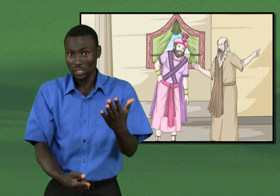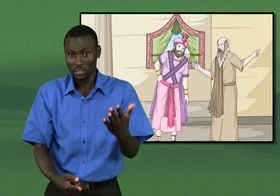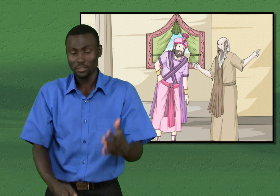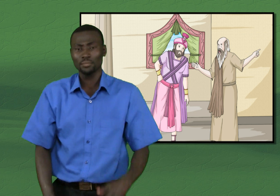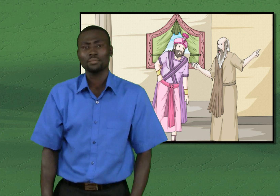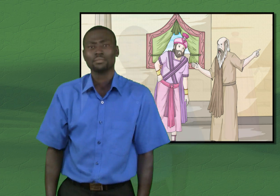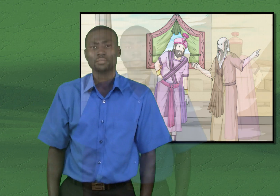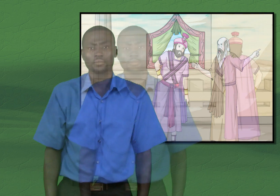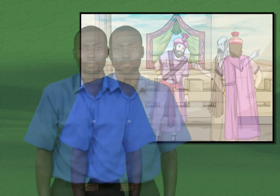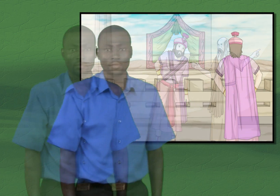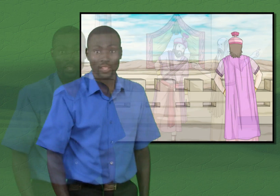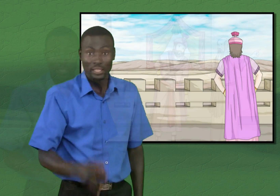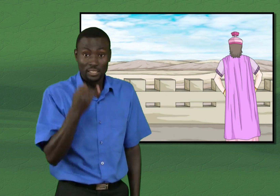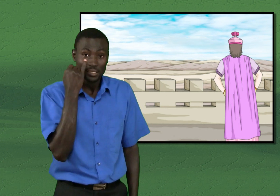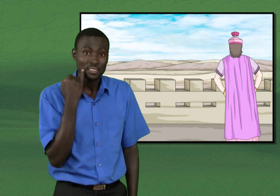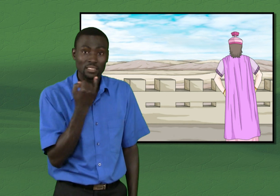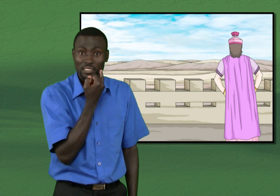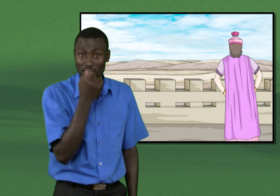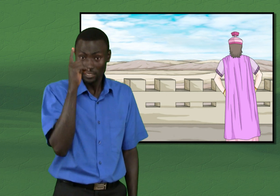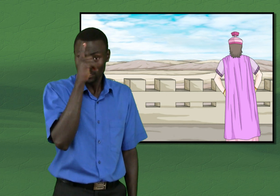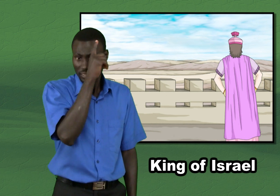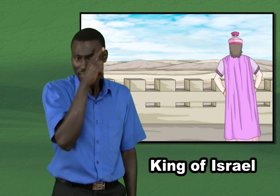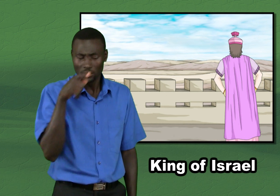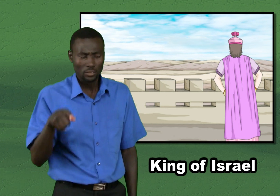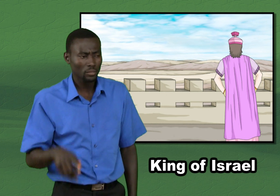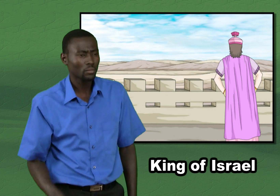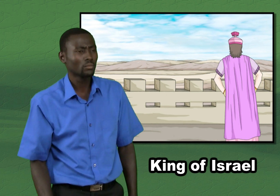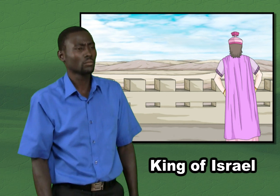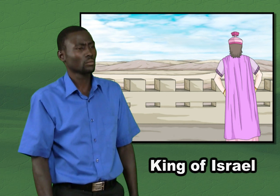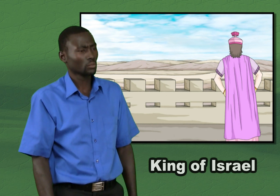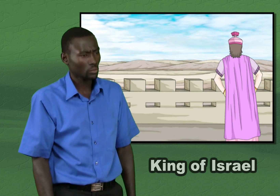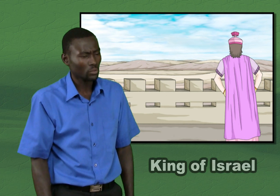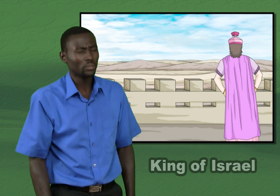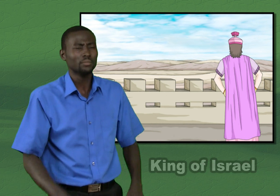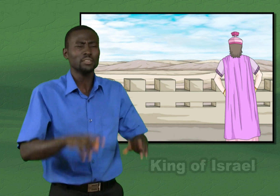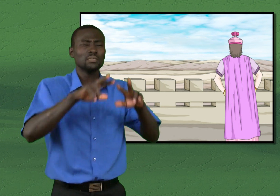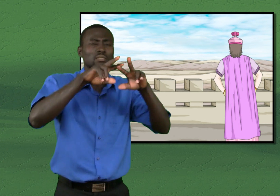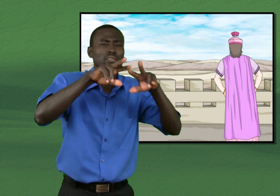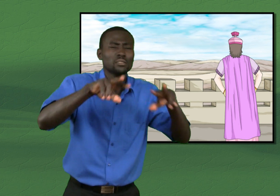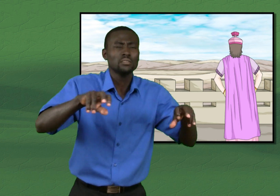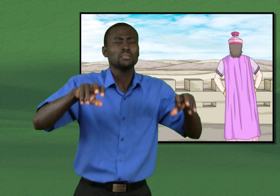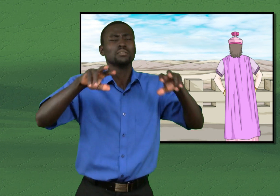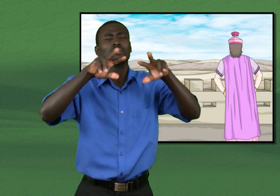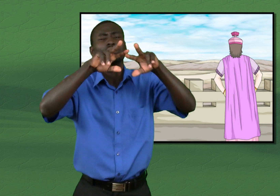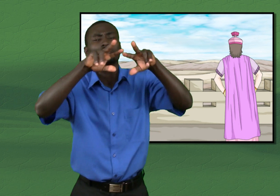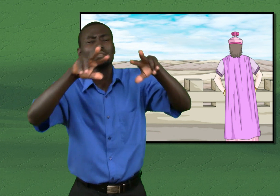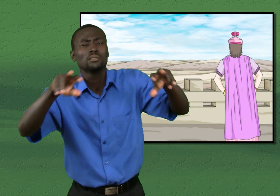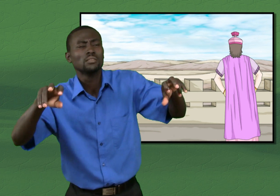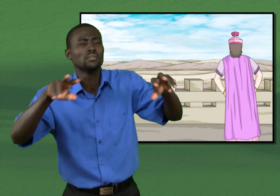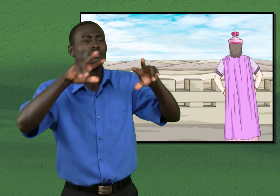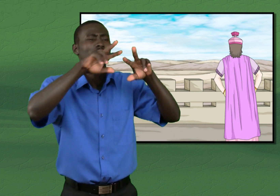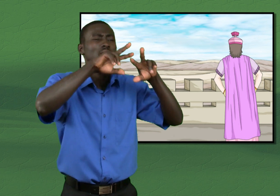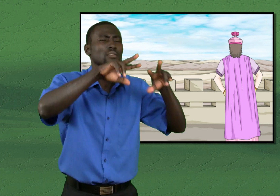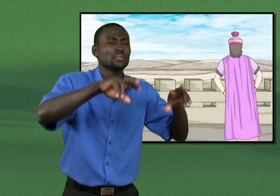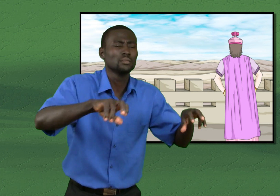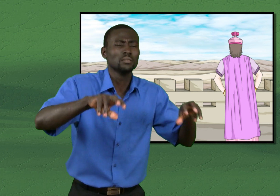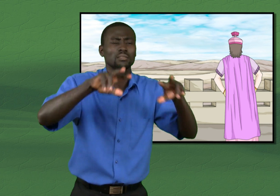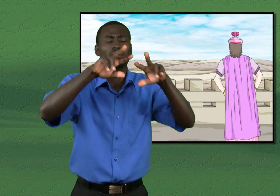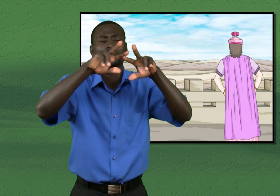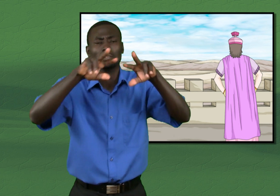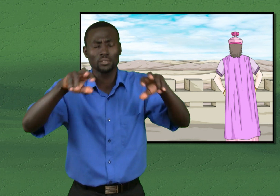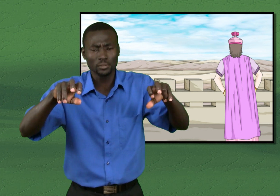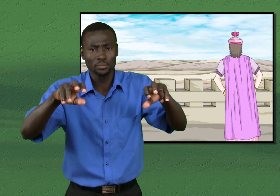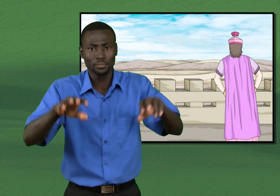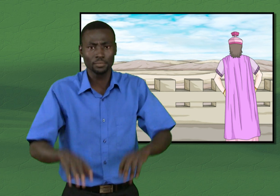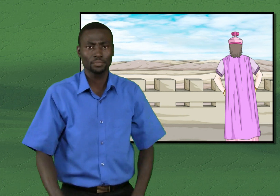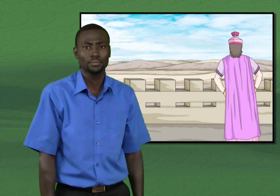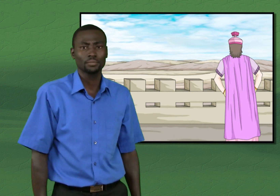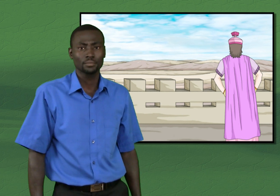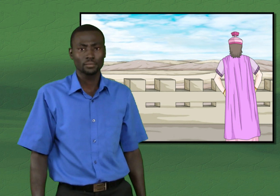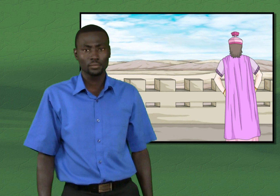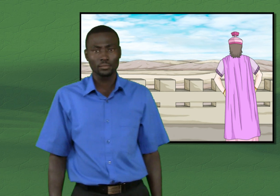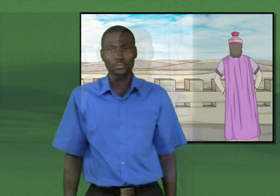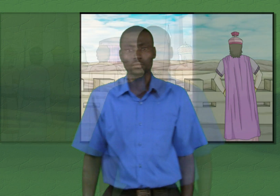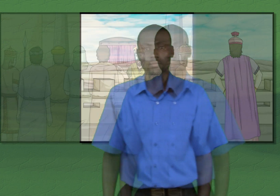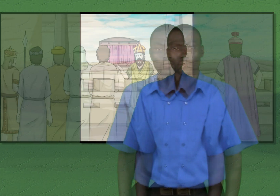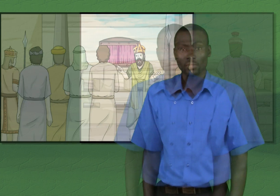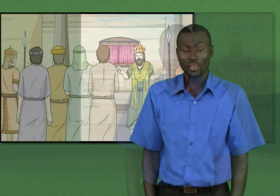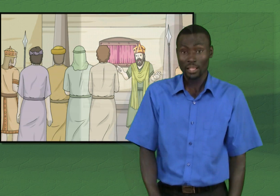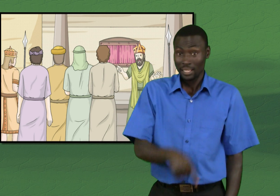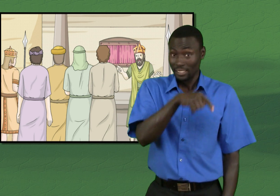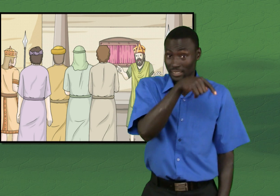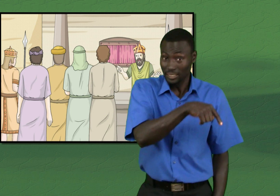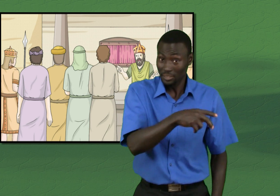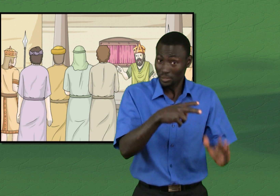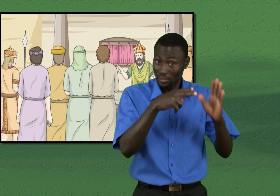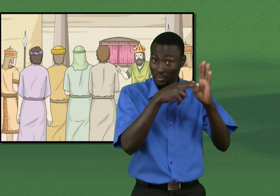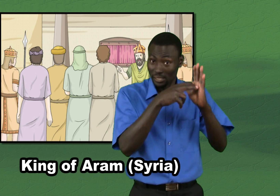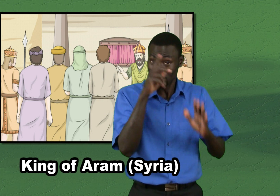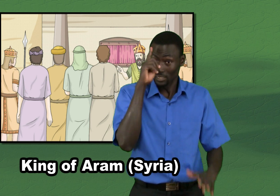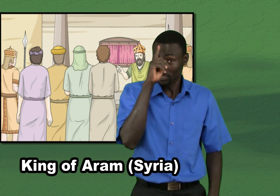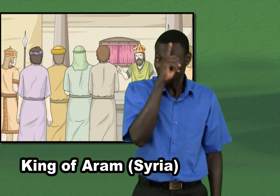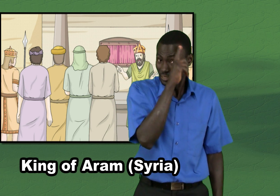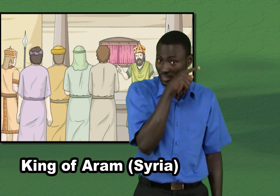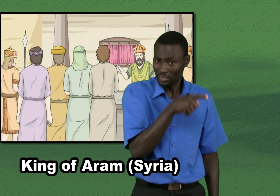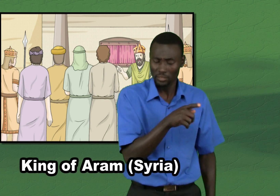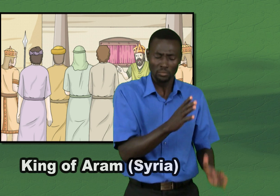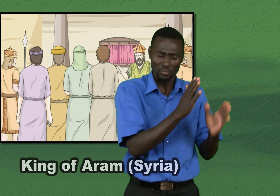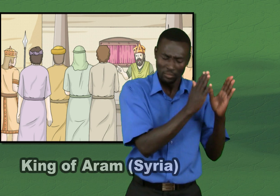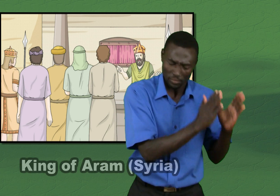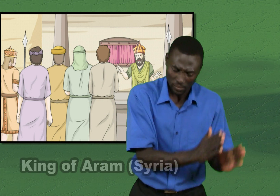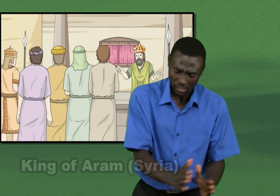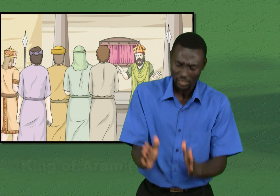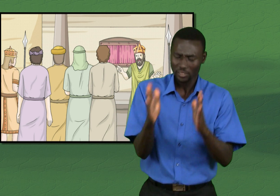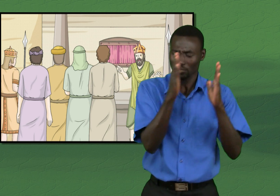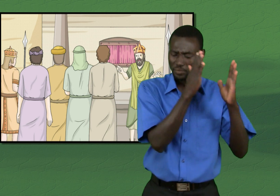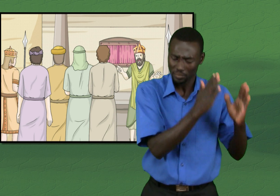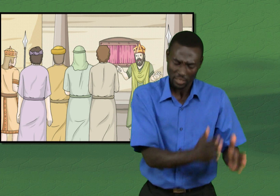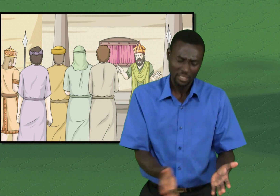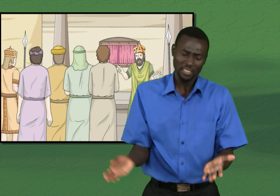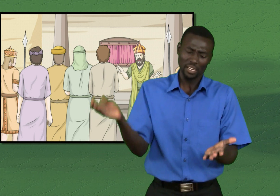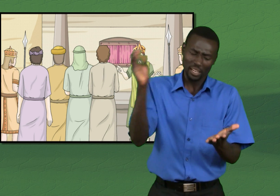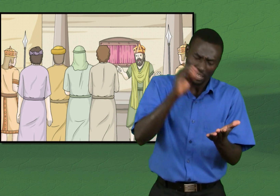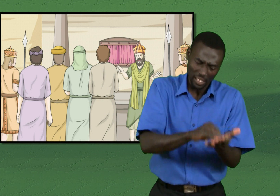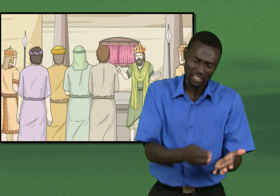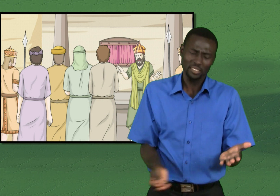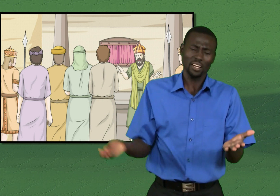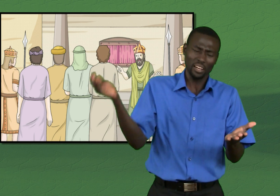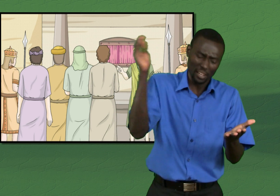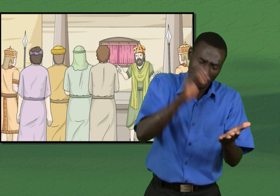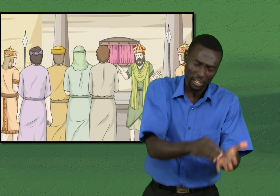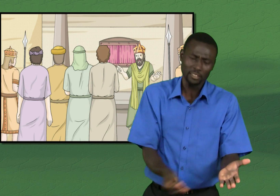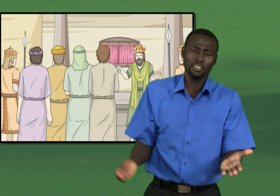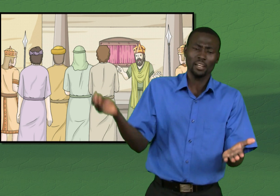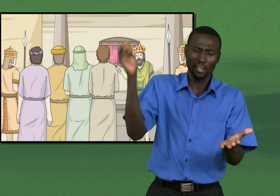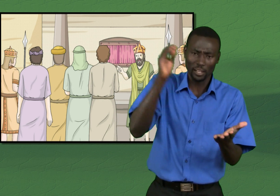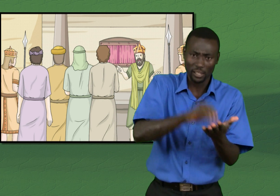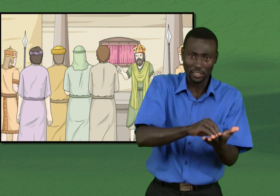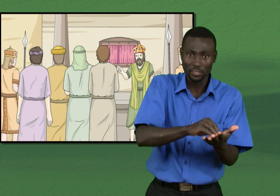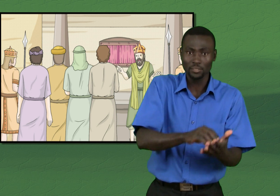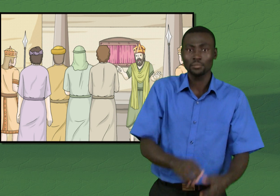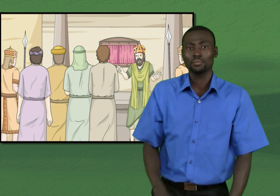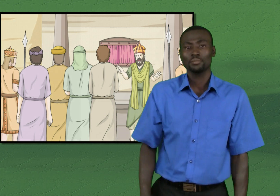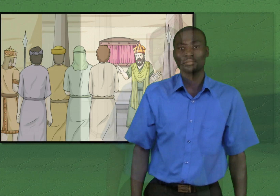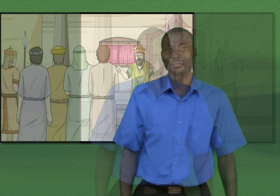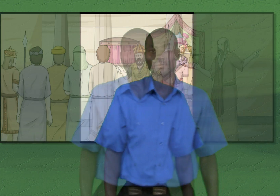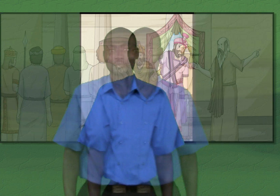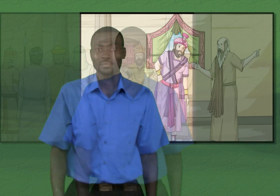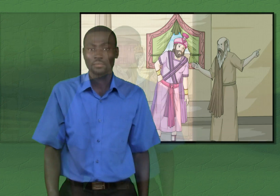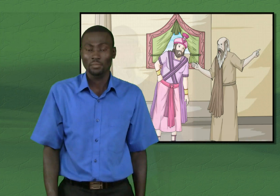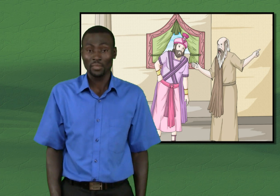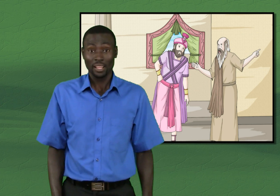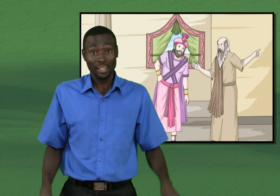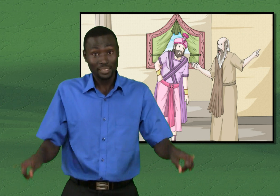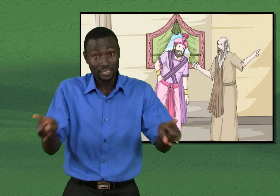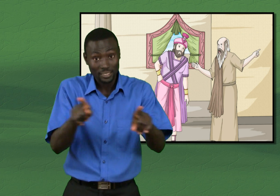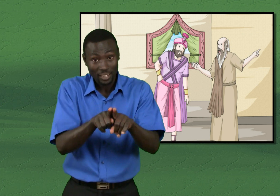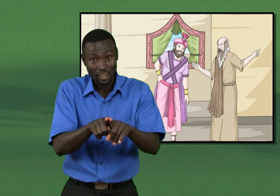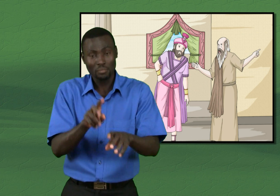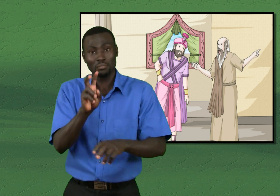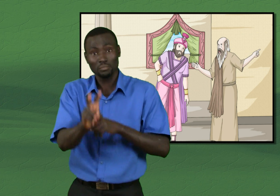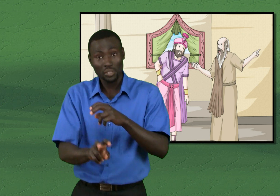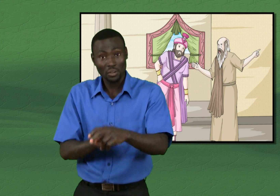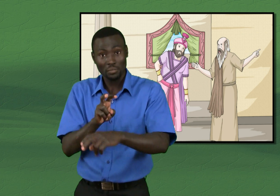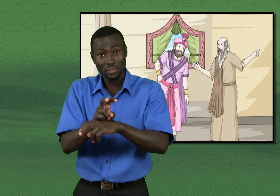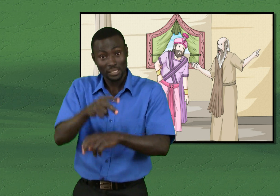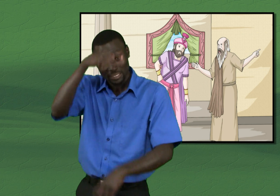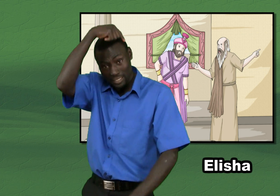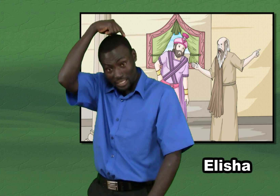So the king of Israel sent word to the place the man of God had pointed out.